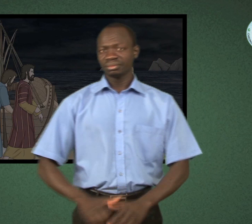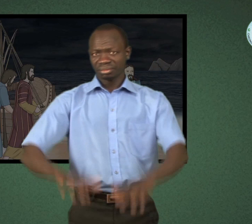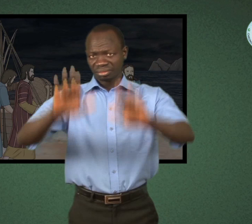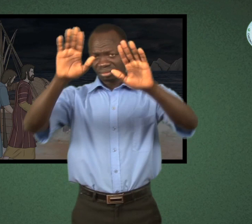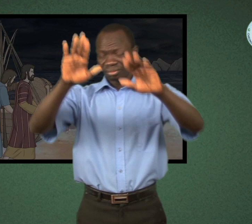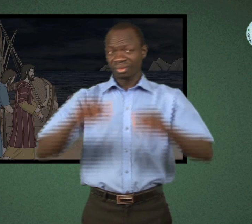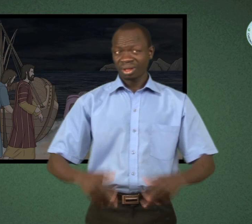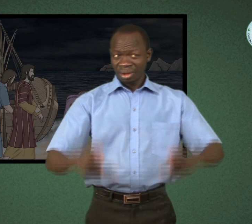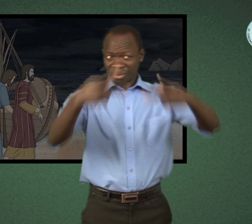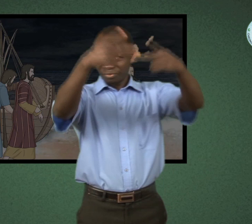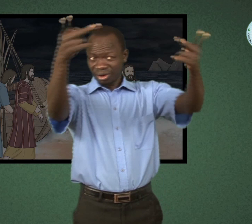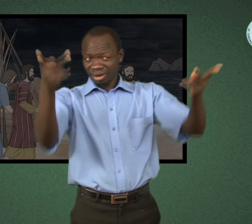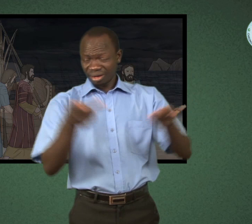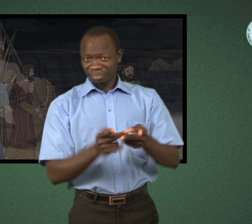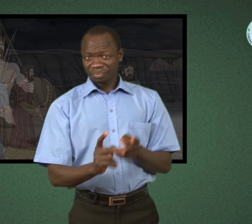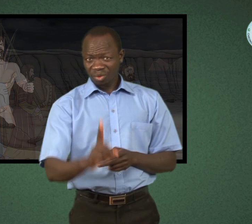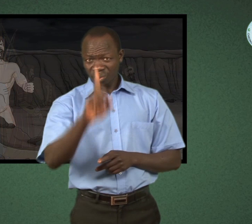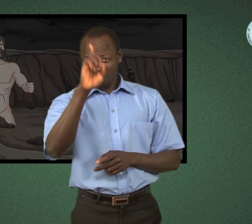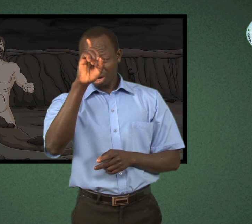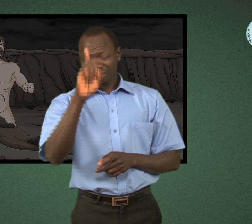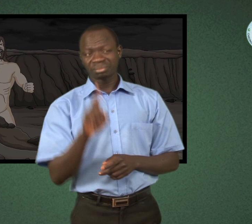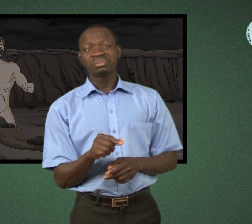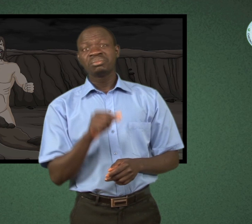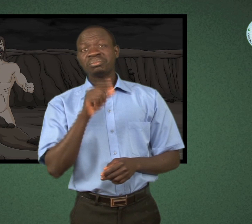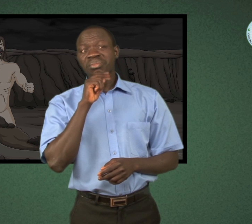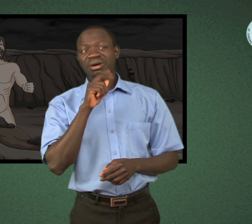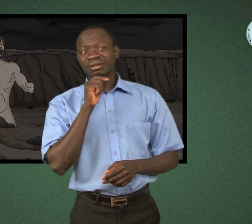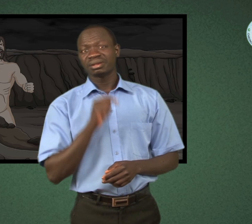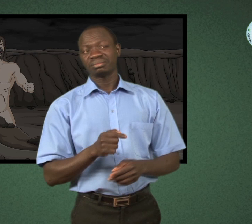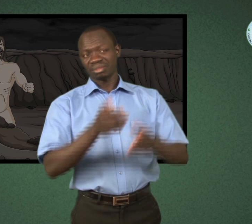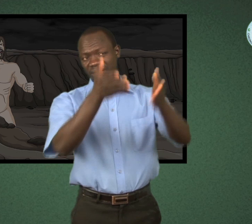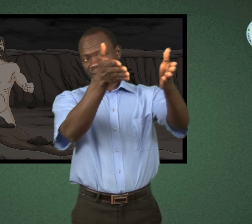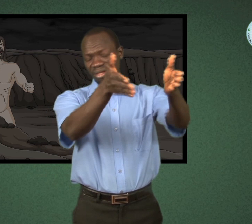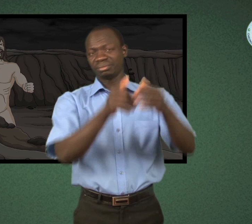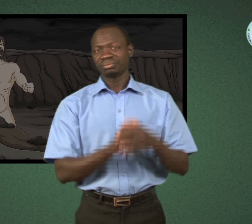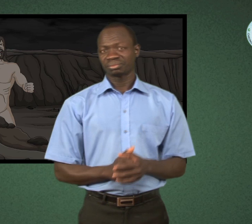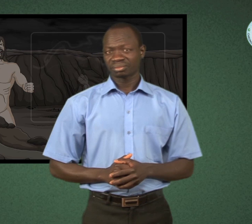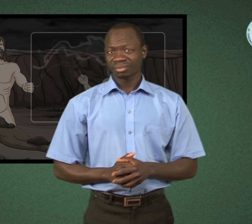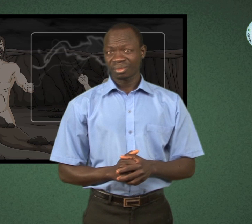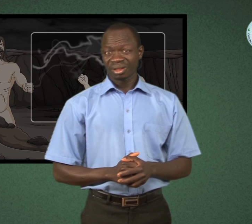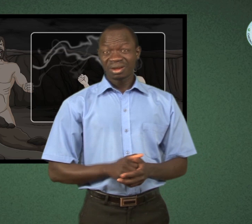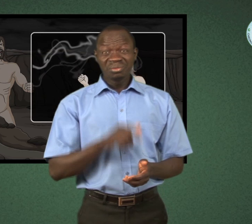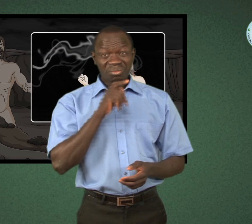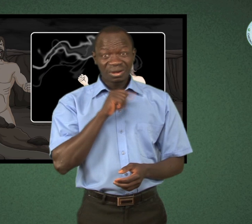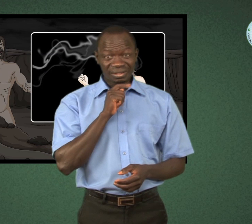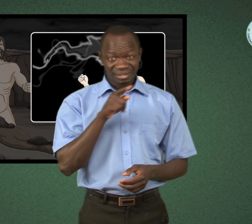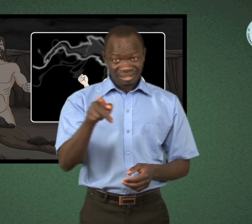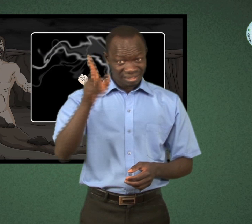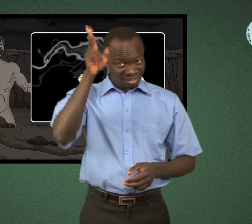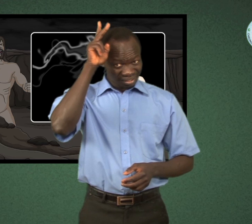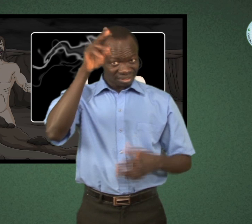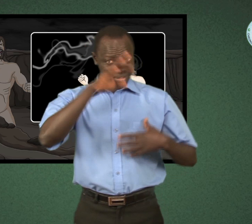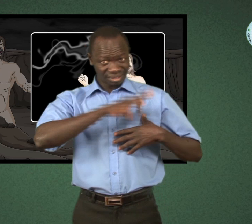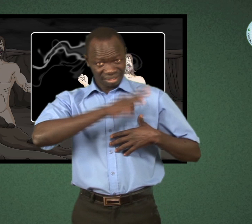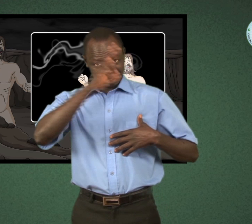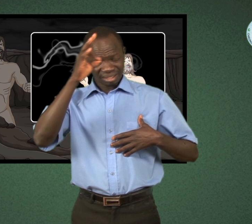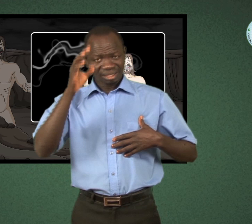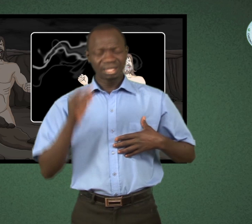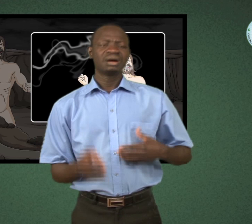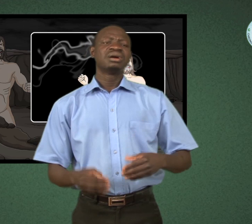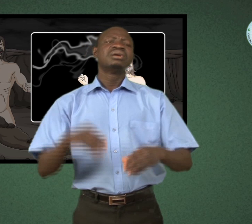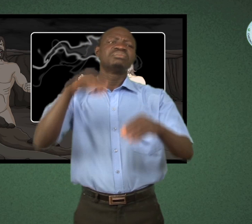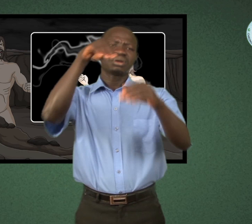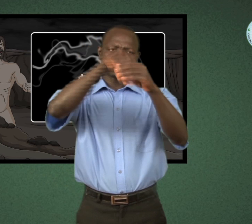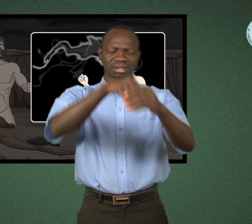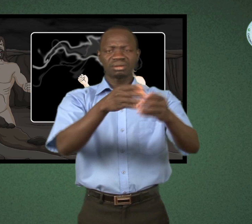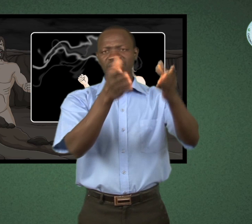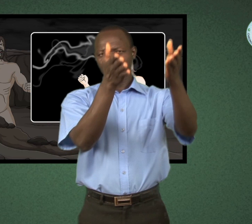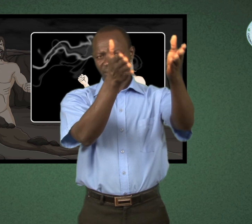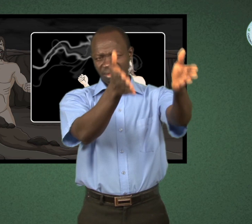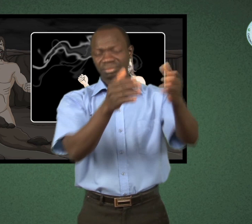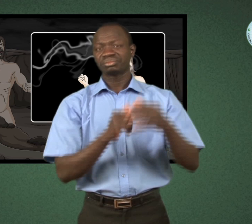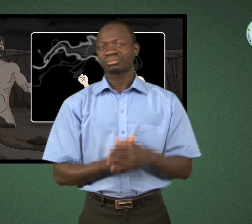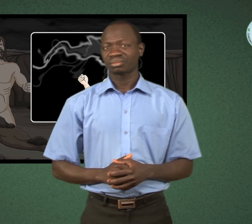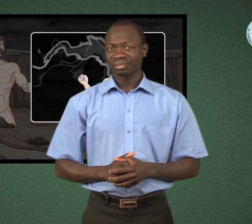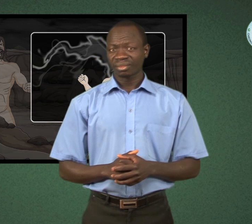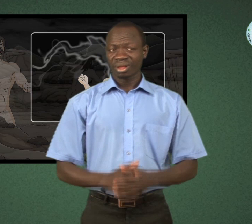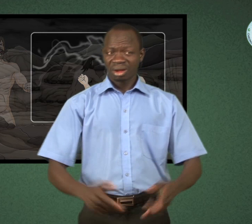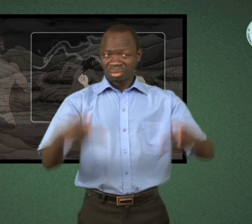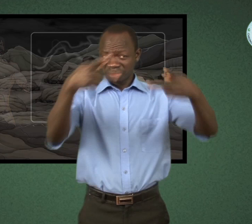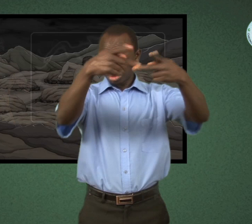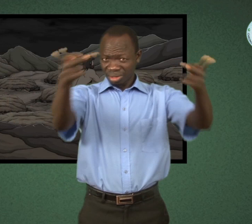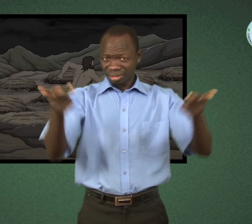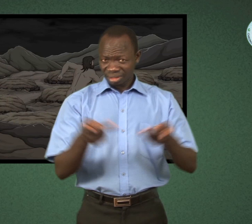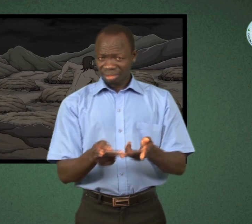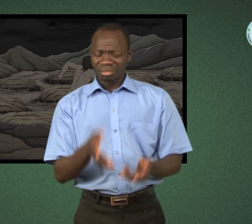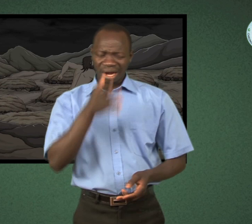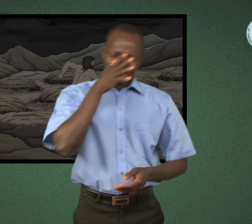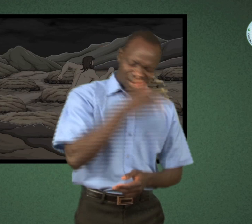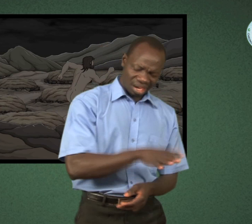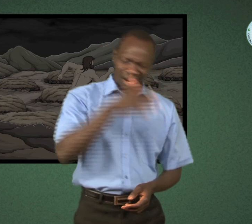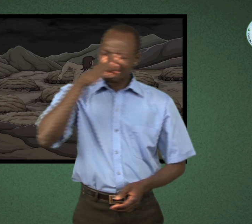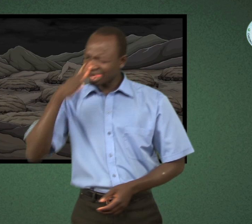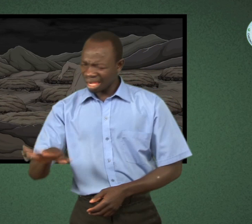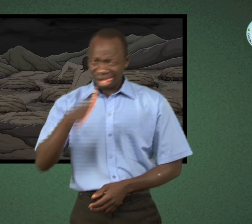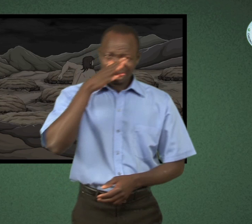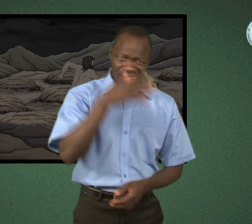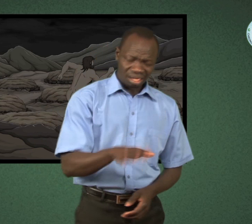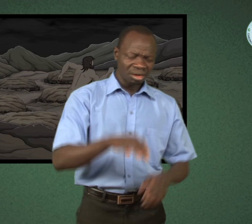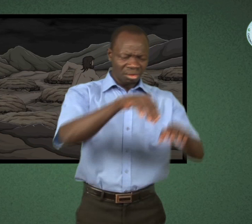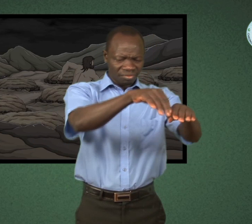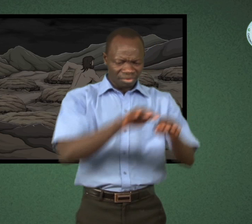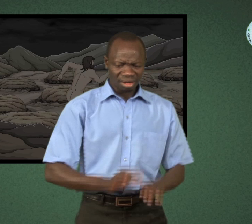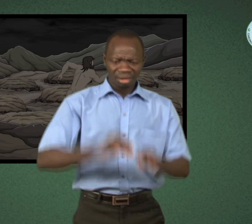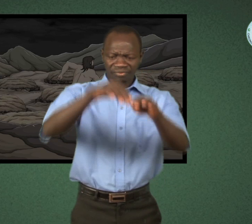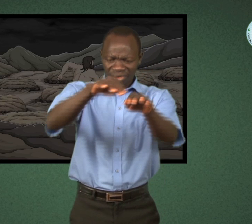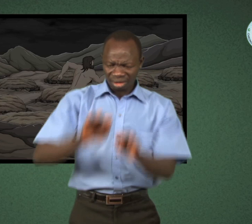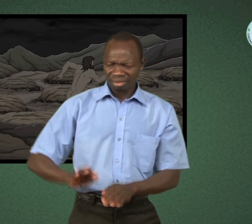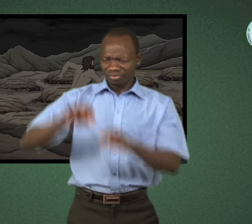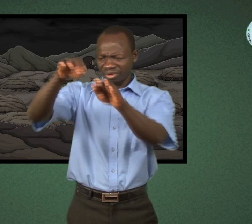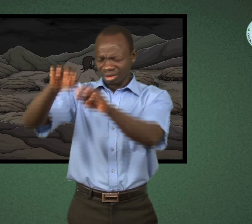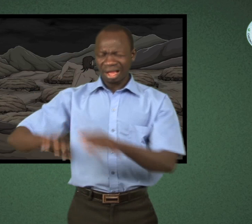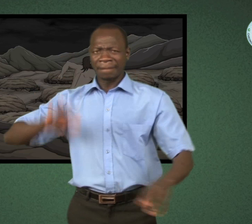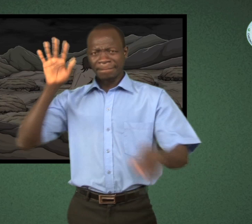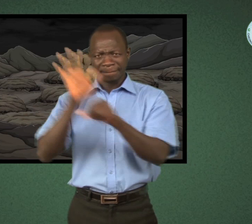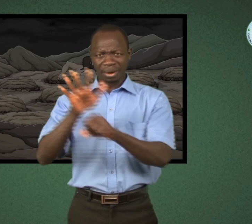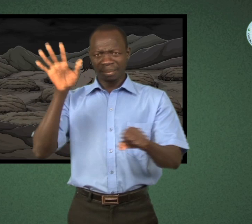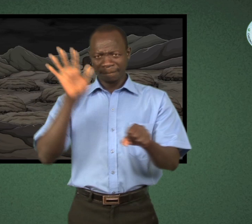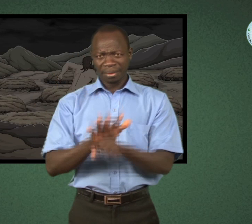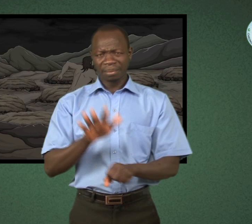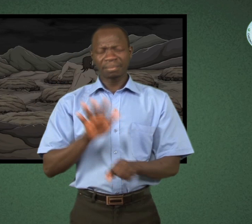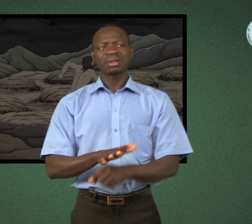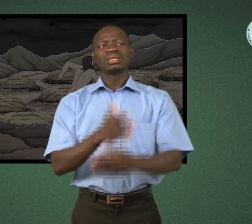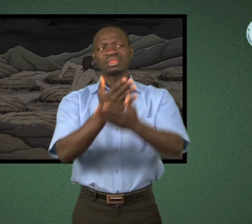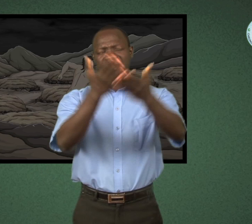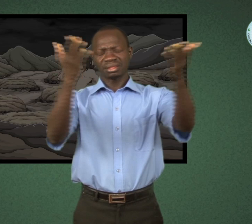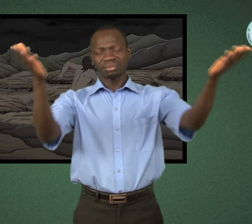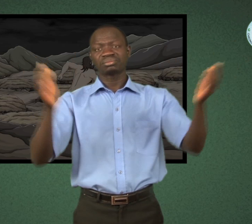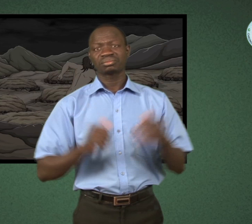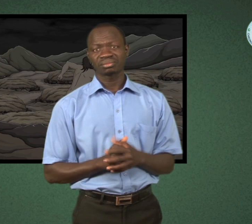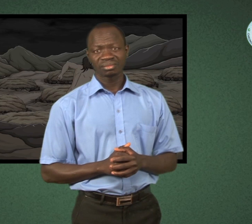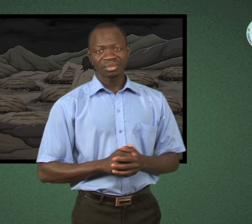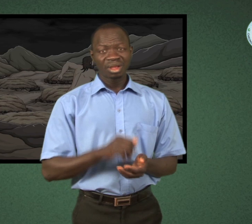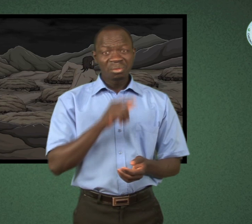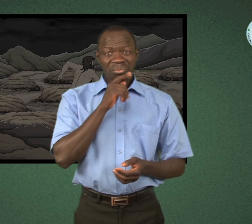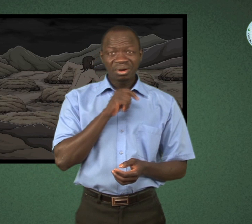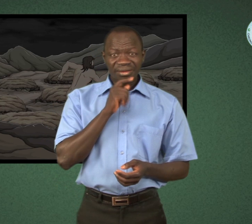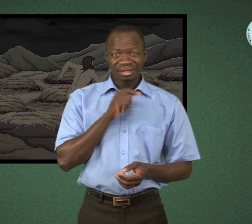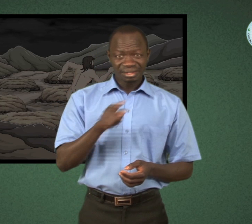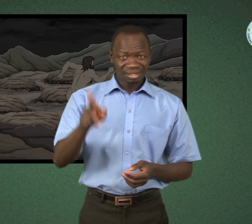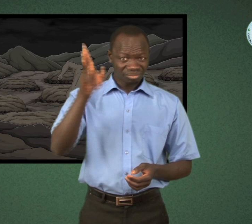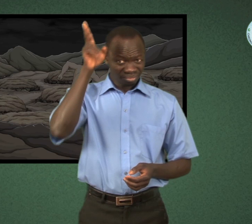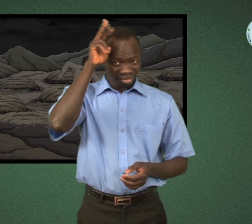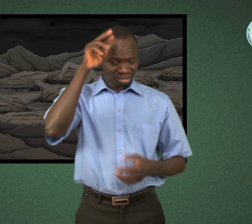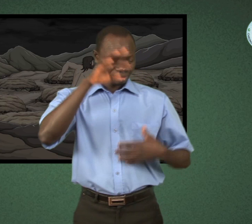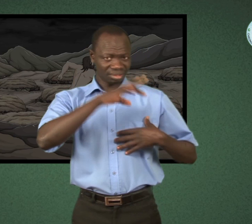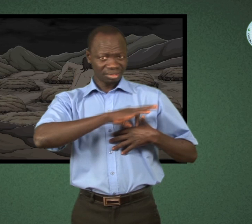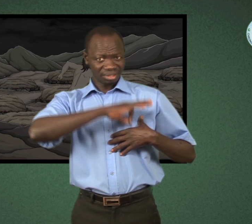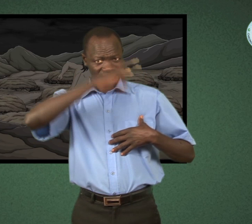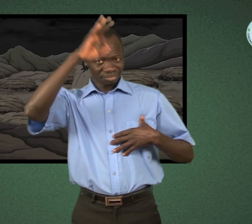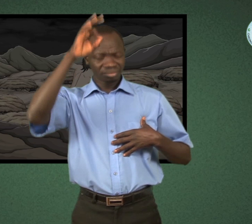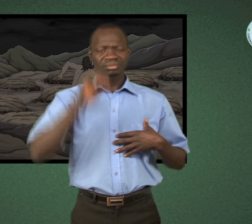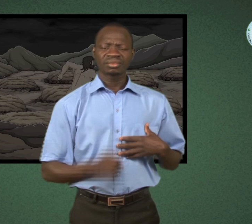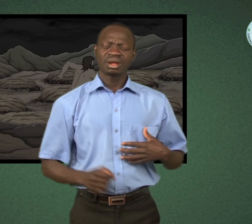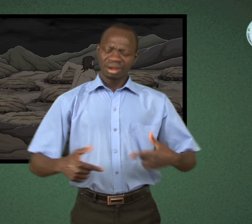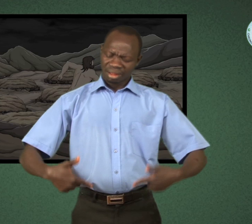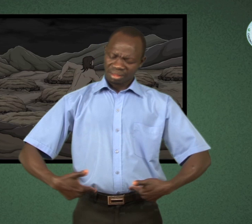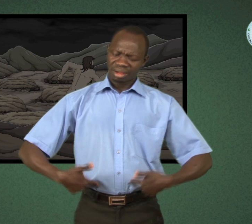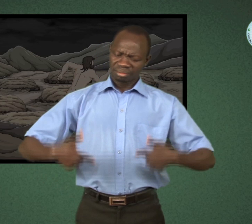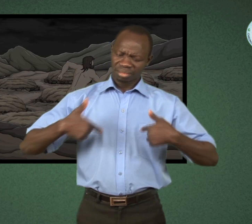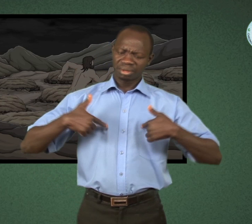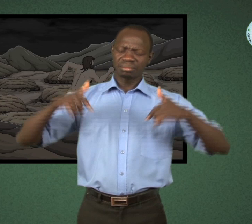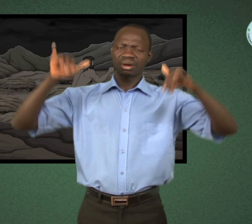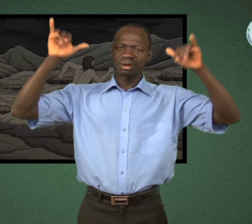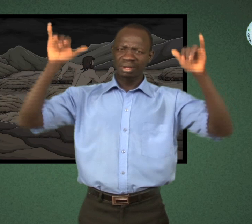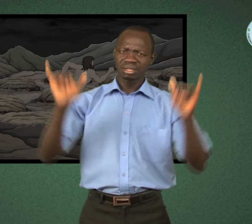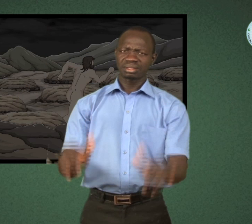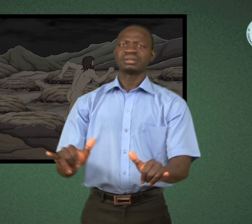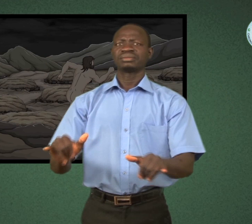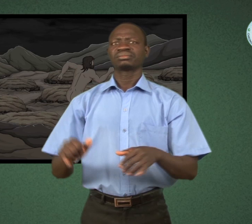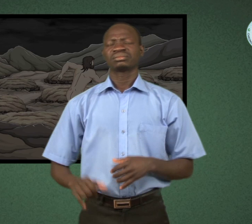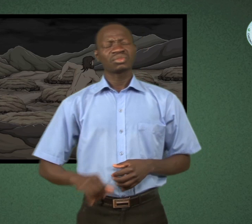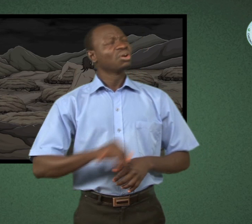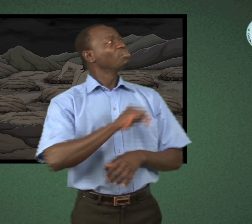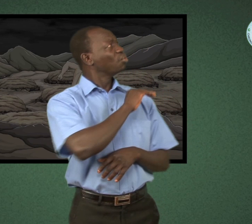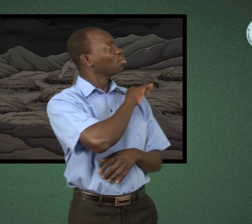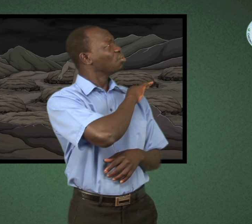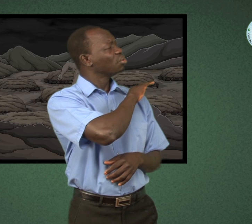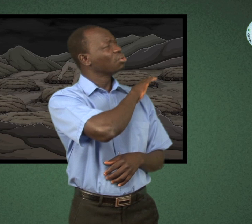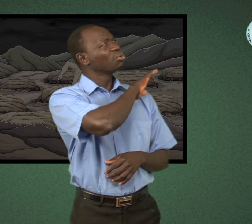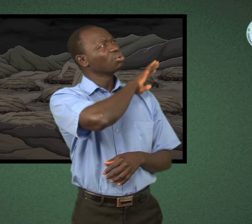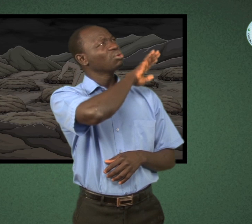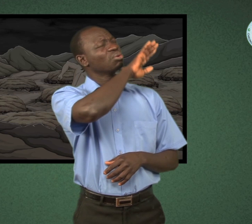As soon as Jesus got out of the boat, He was met by a man with an unclean spirit, who was coming from the tombs.